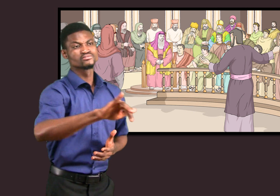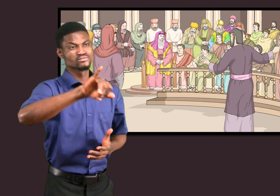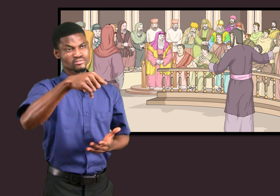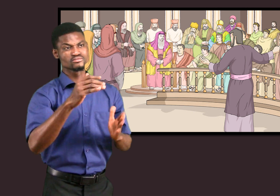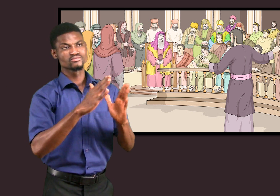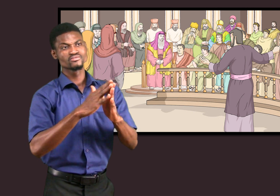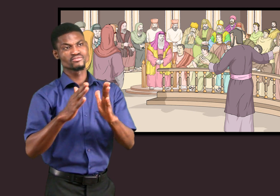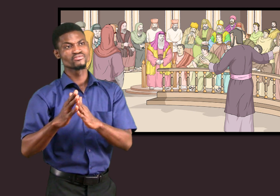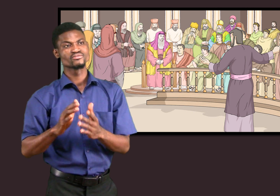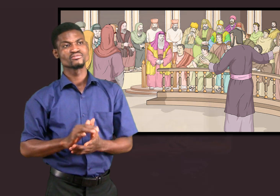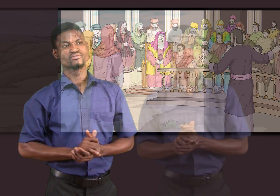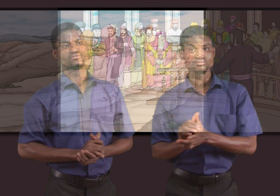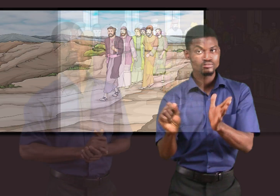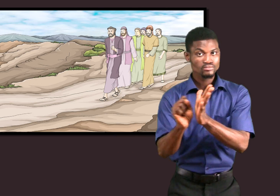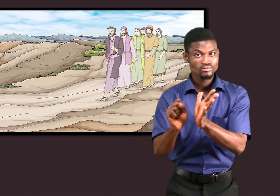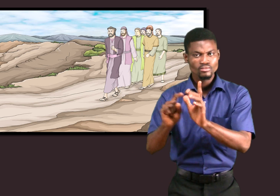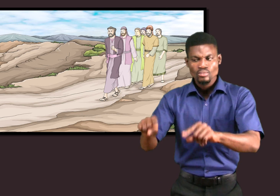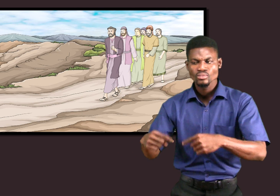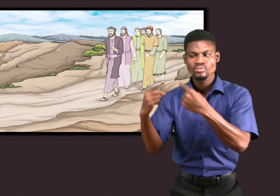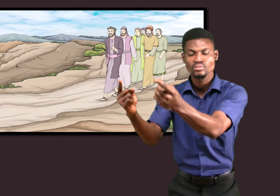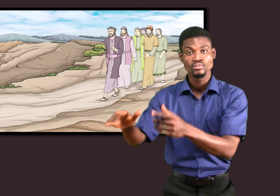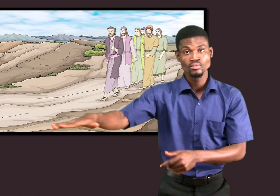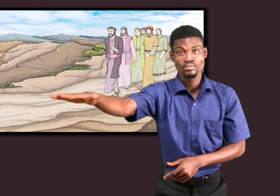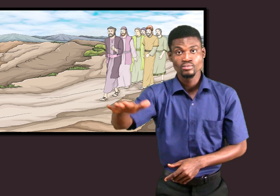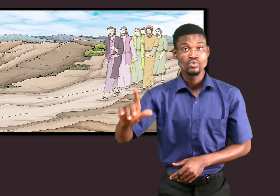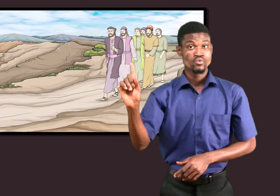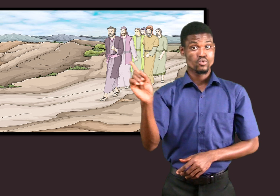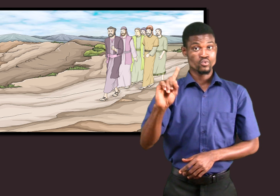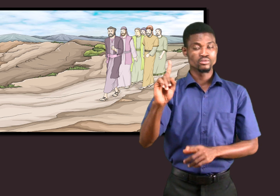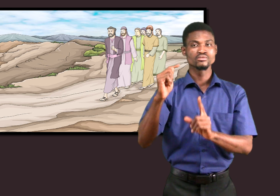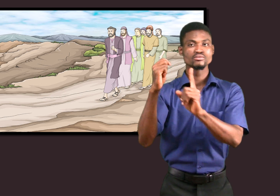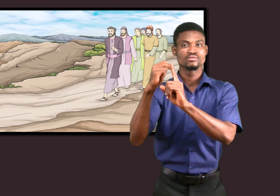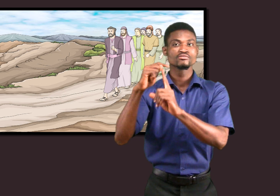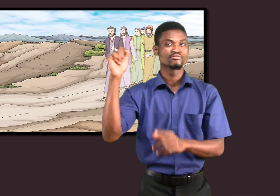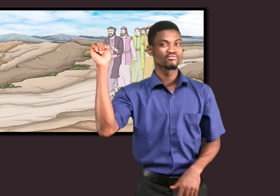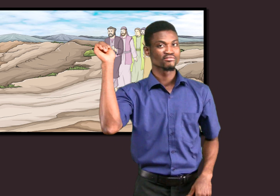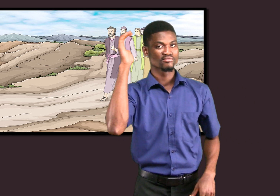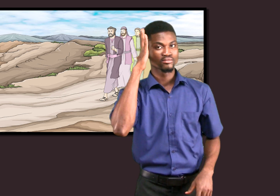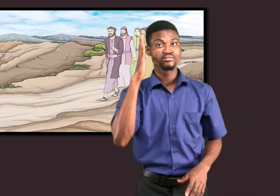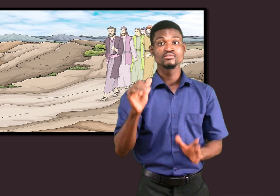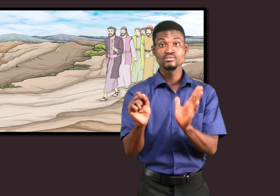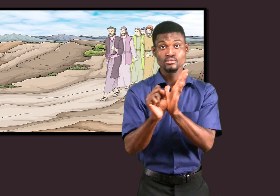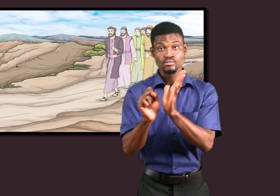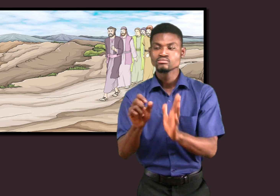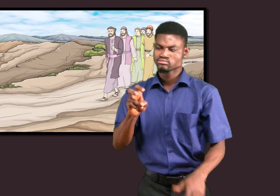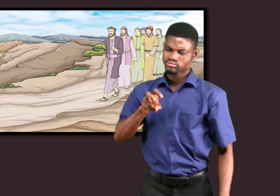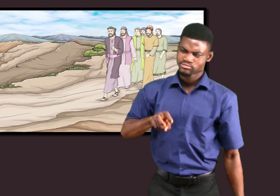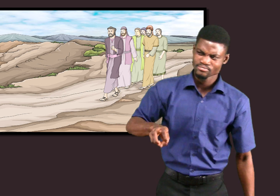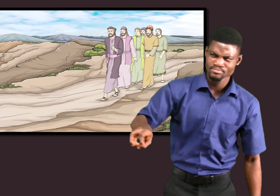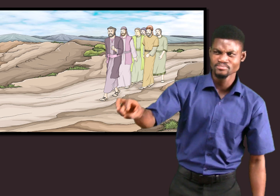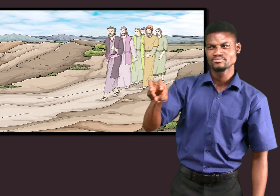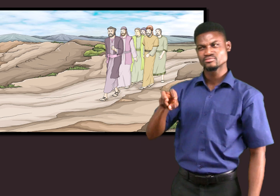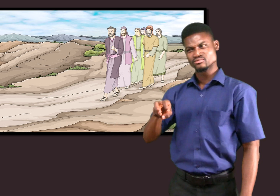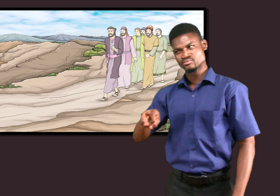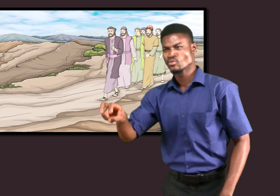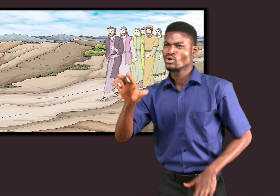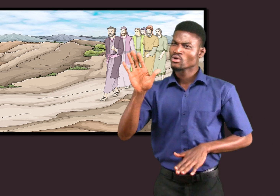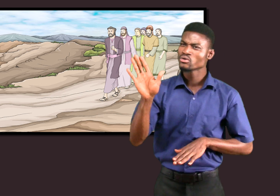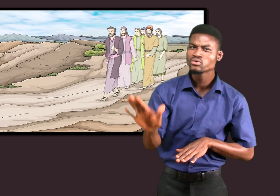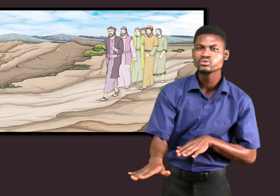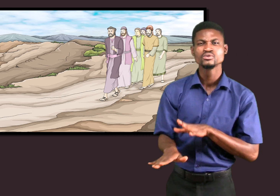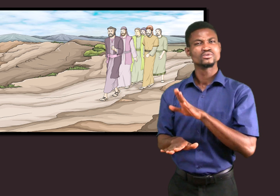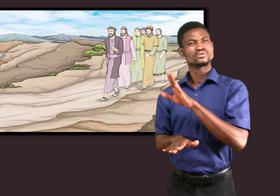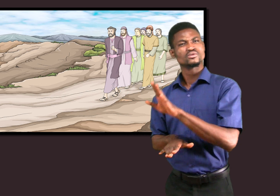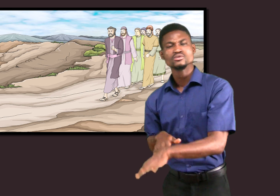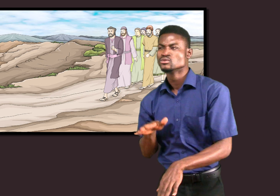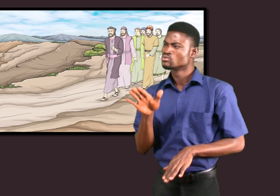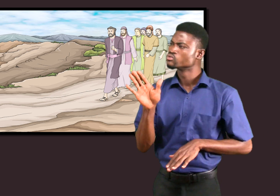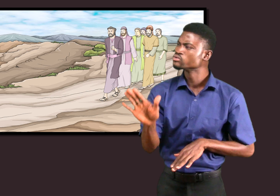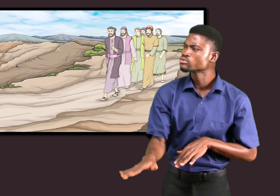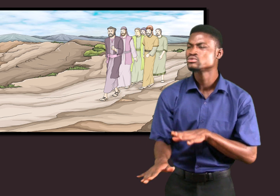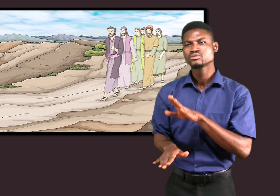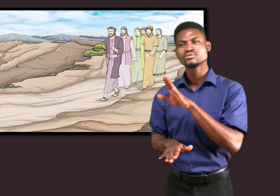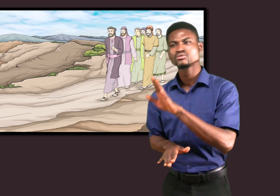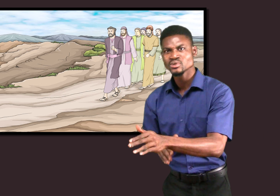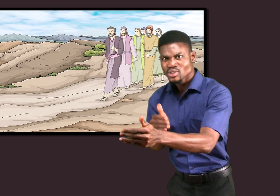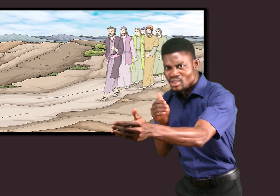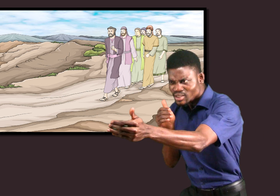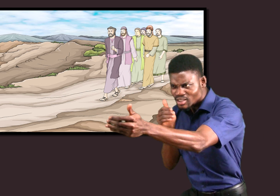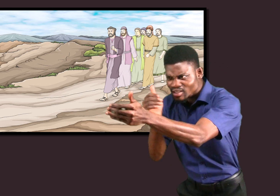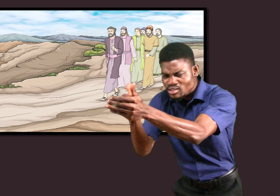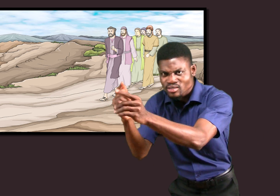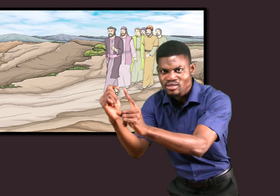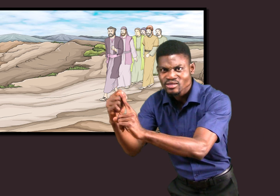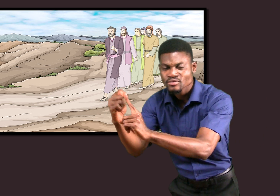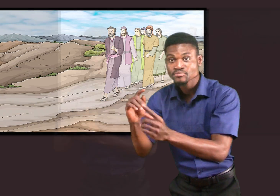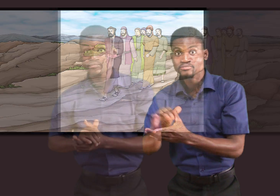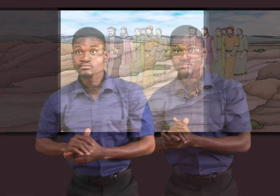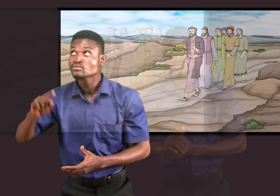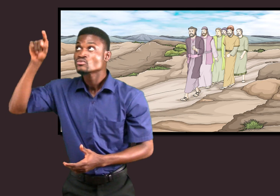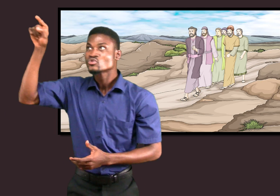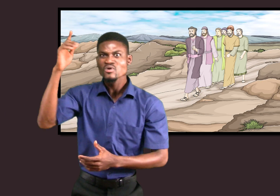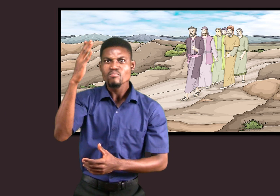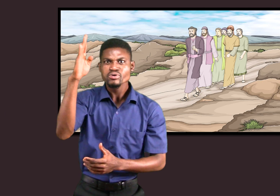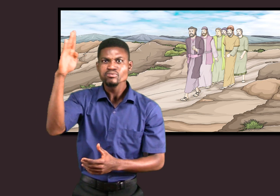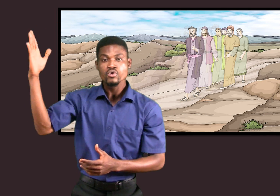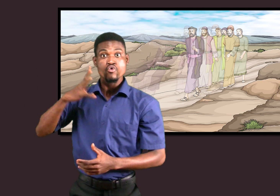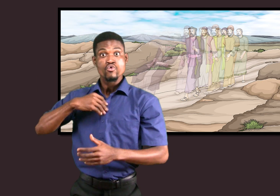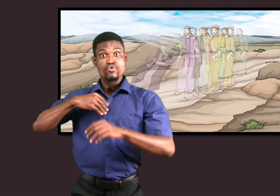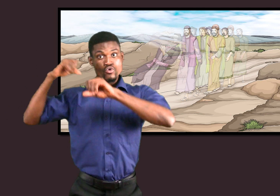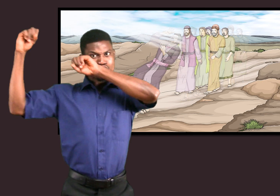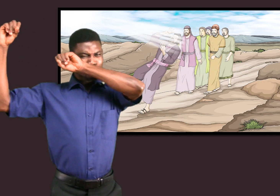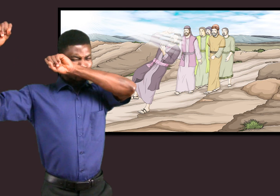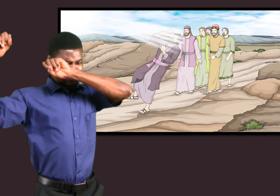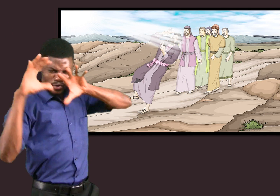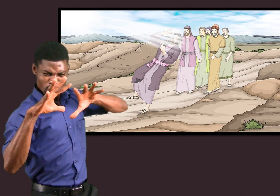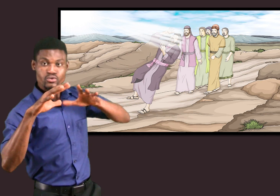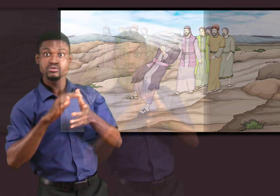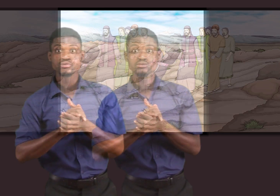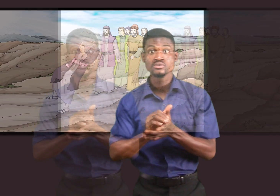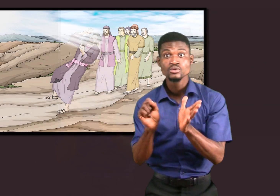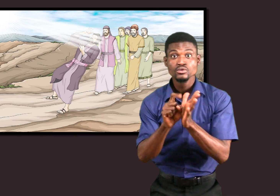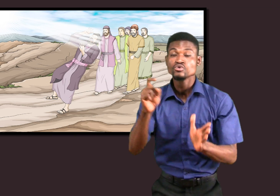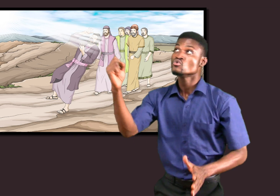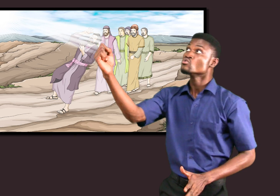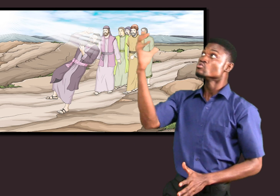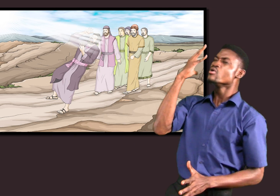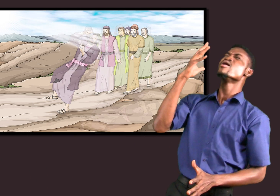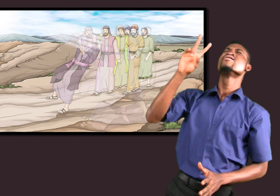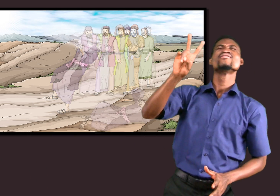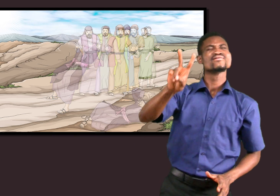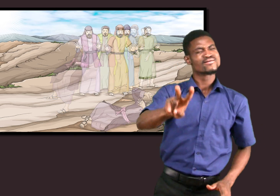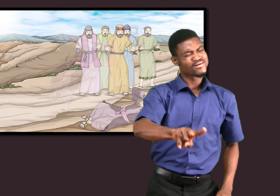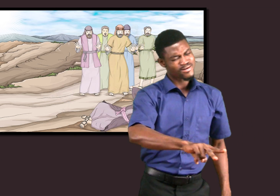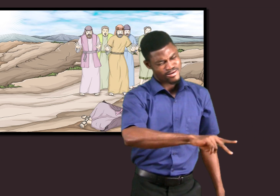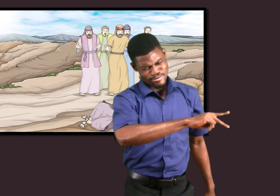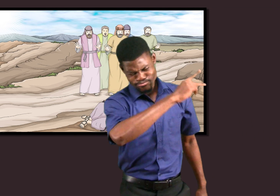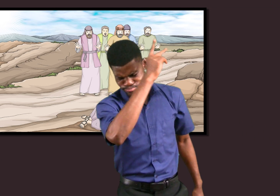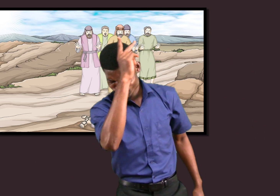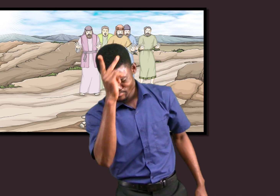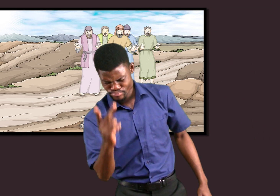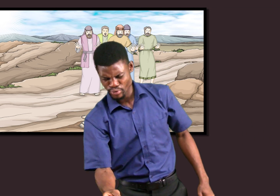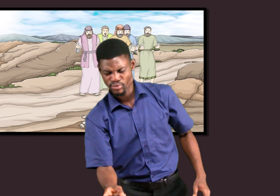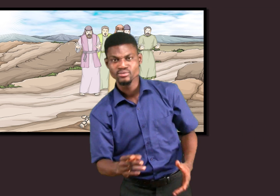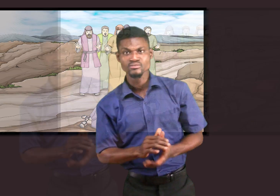As Saul drew near to Damascus on his journey, suddenly a light from heaven flashed around him.